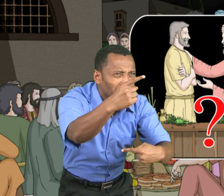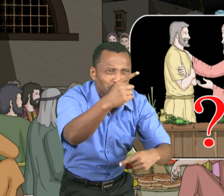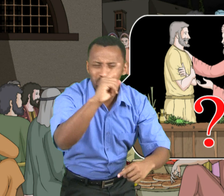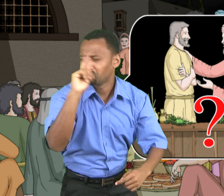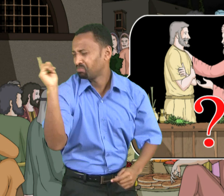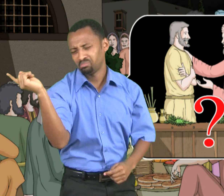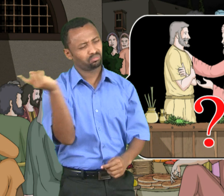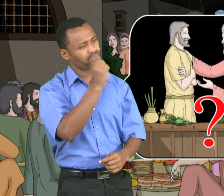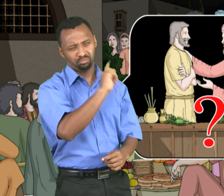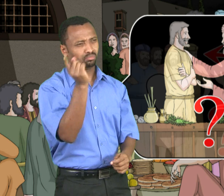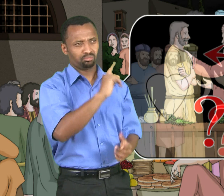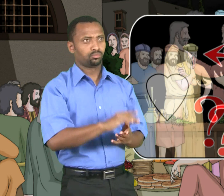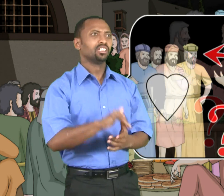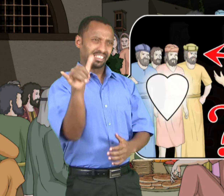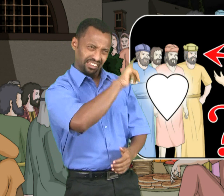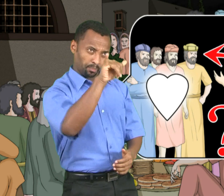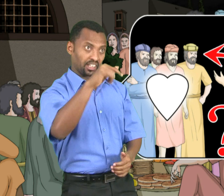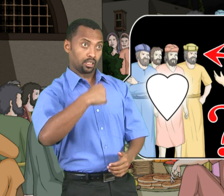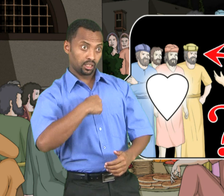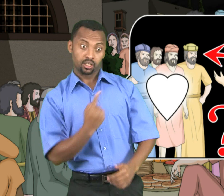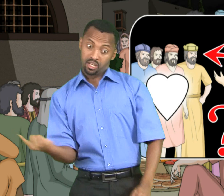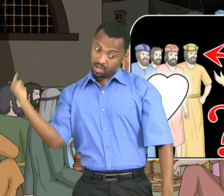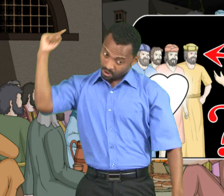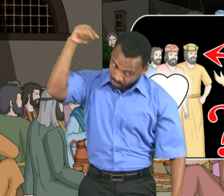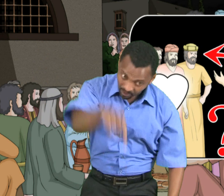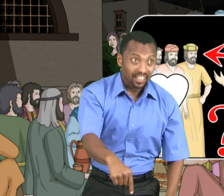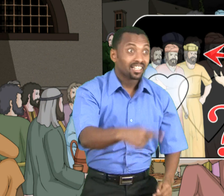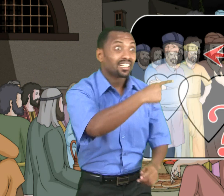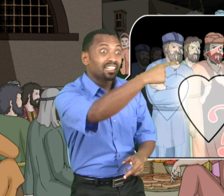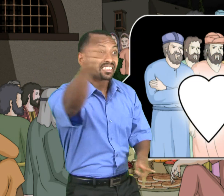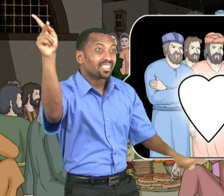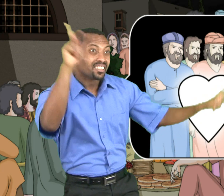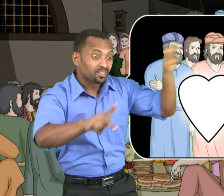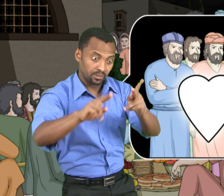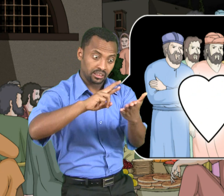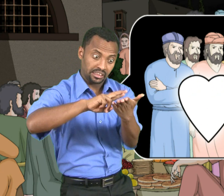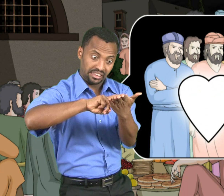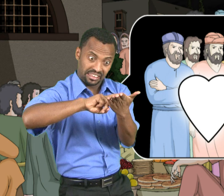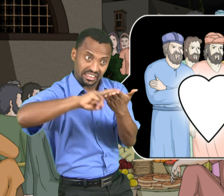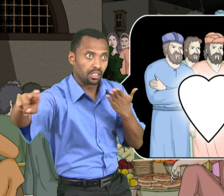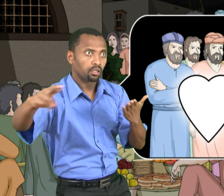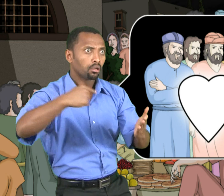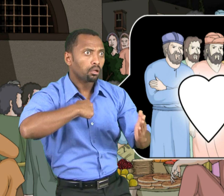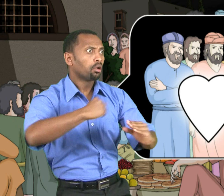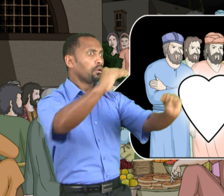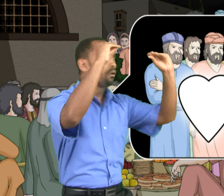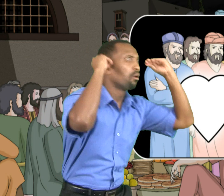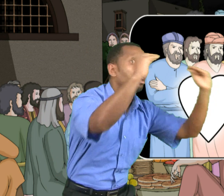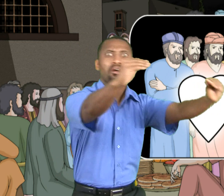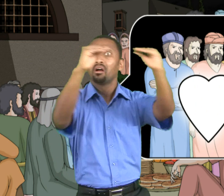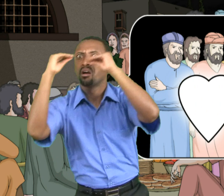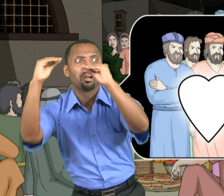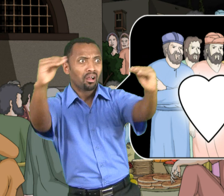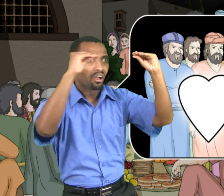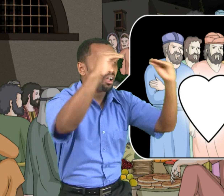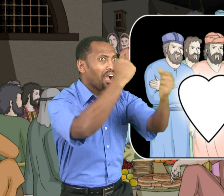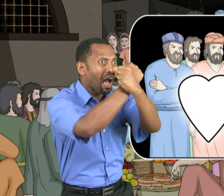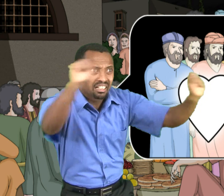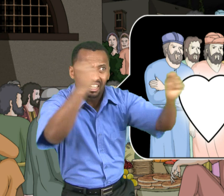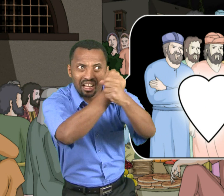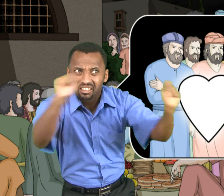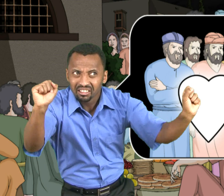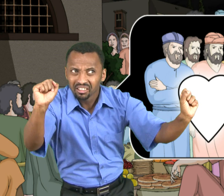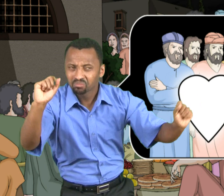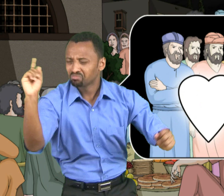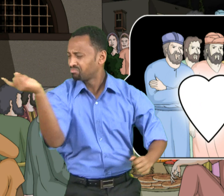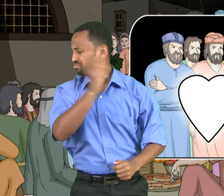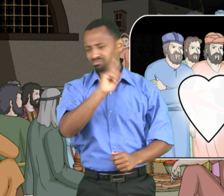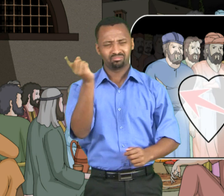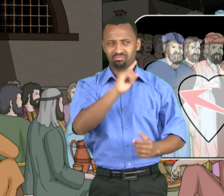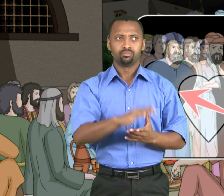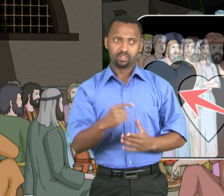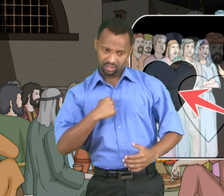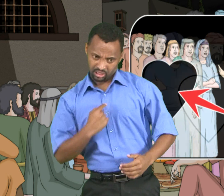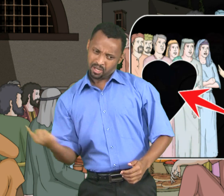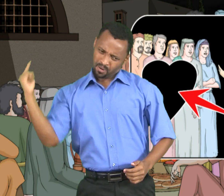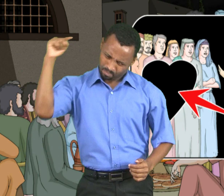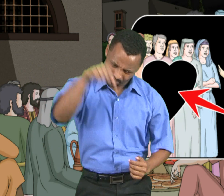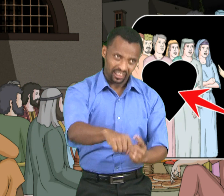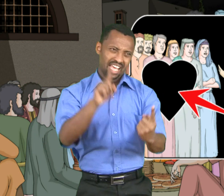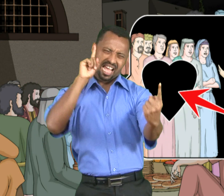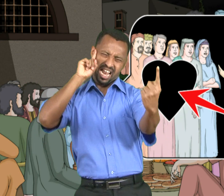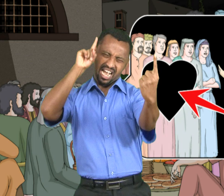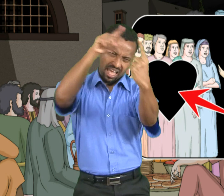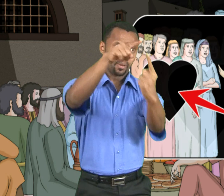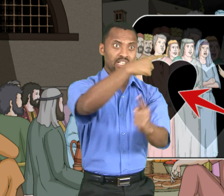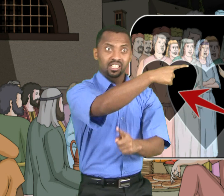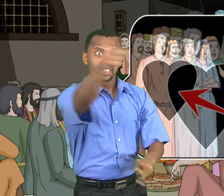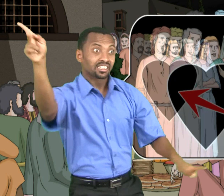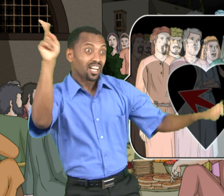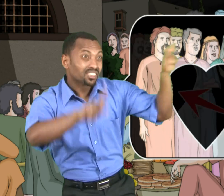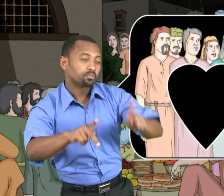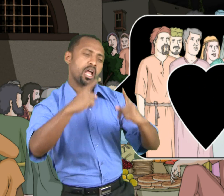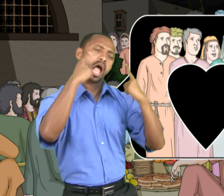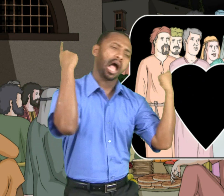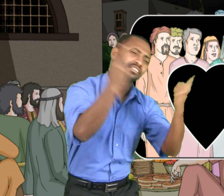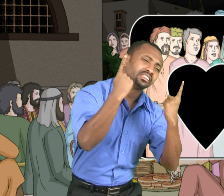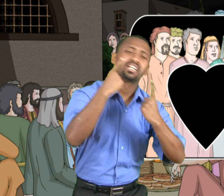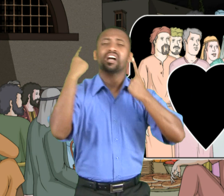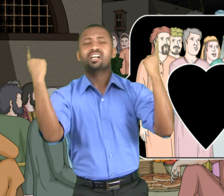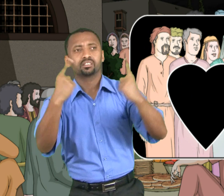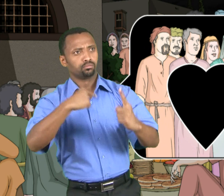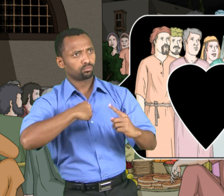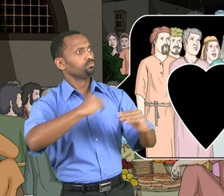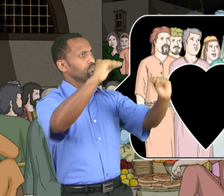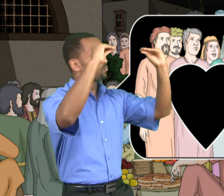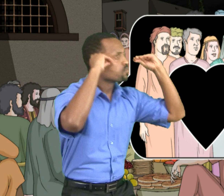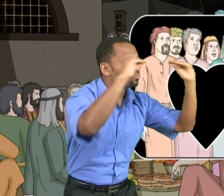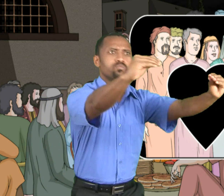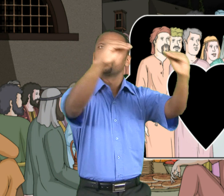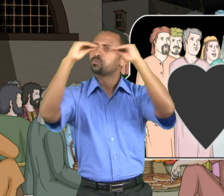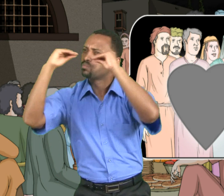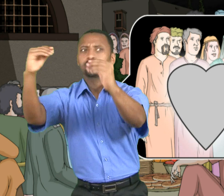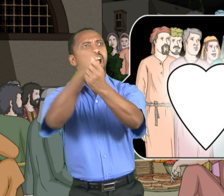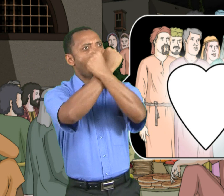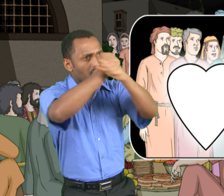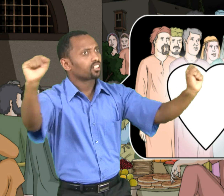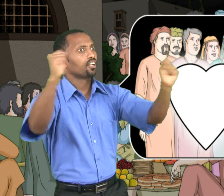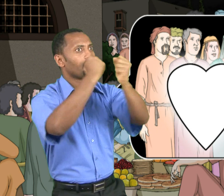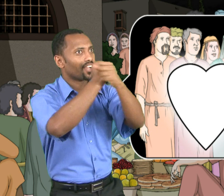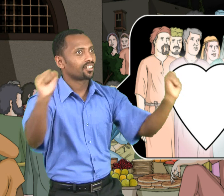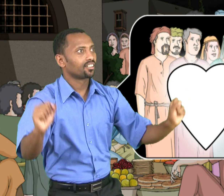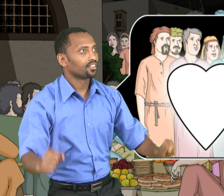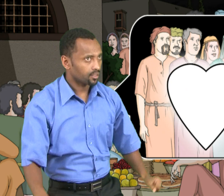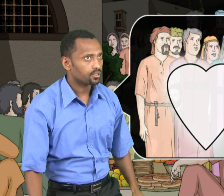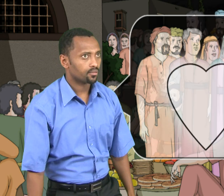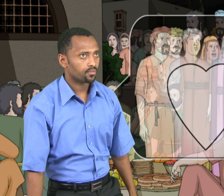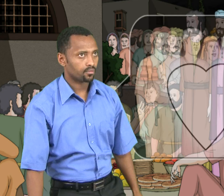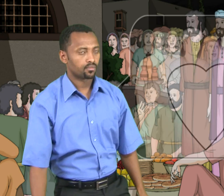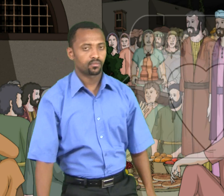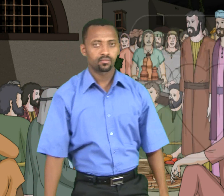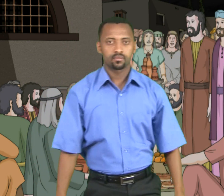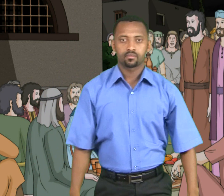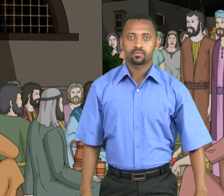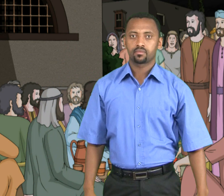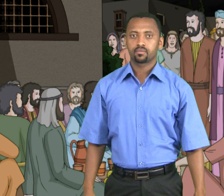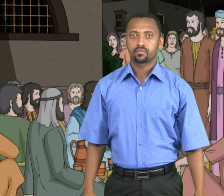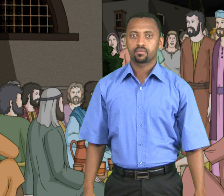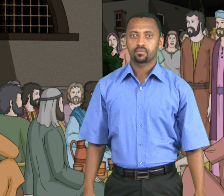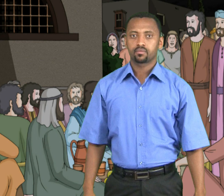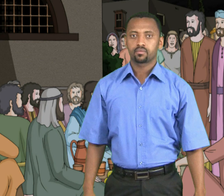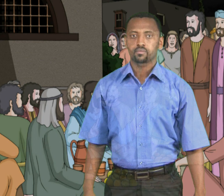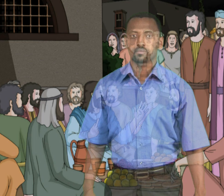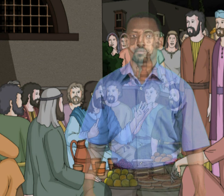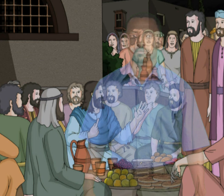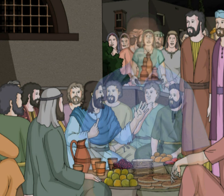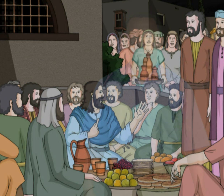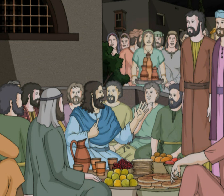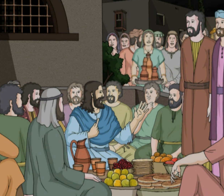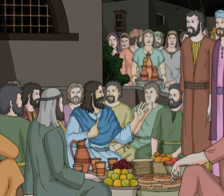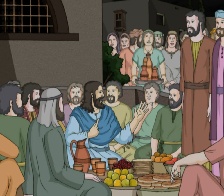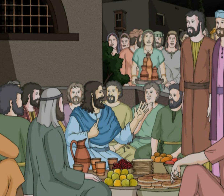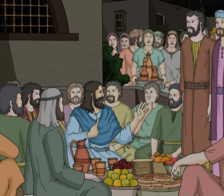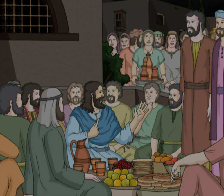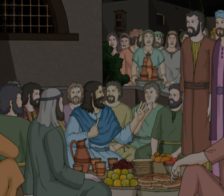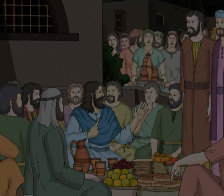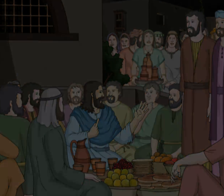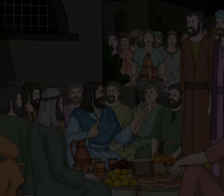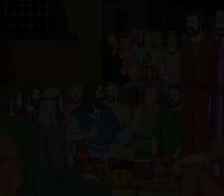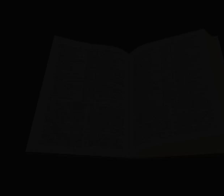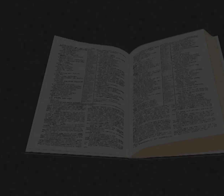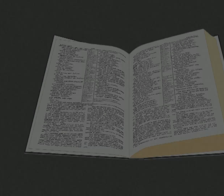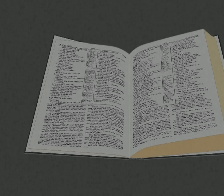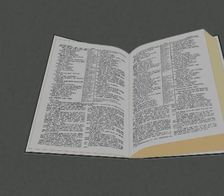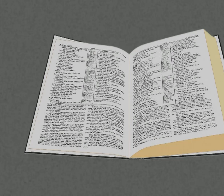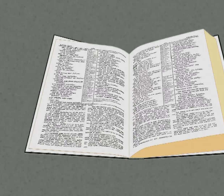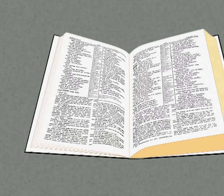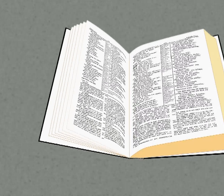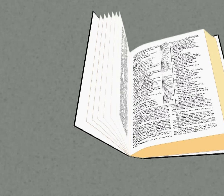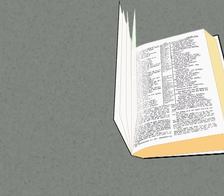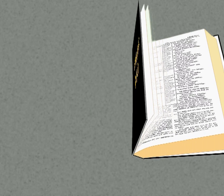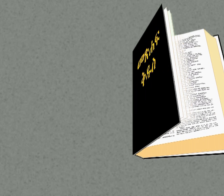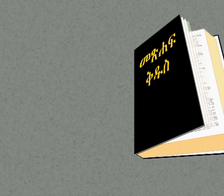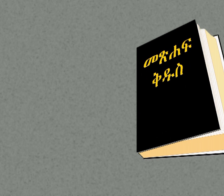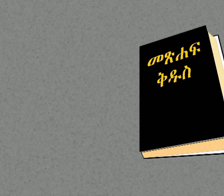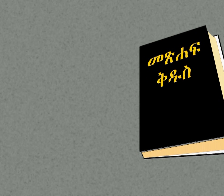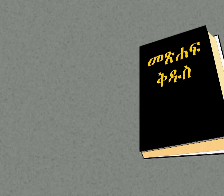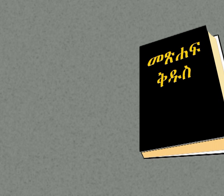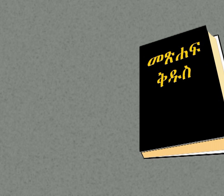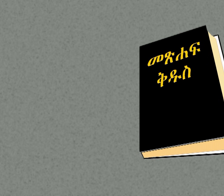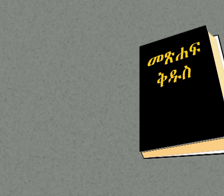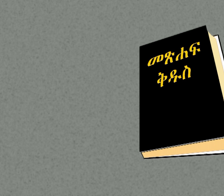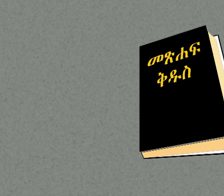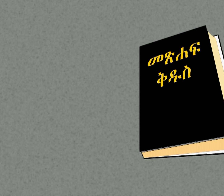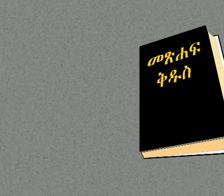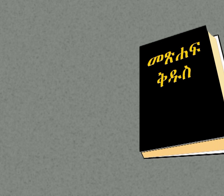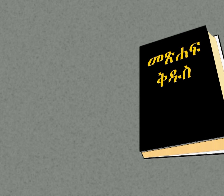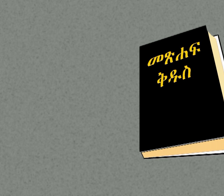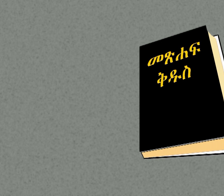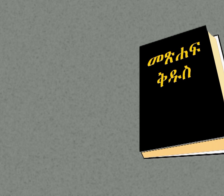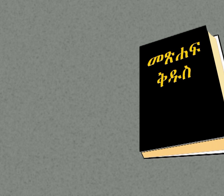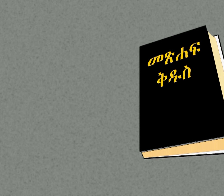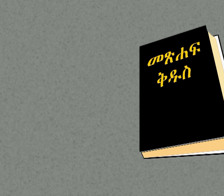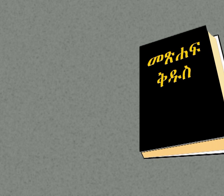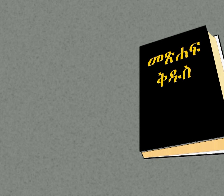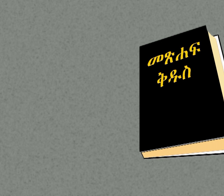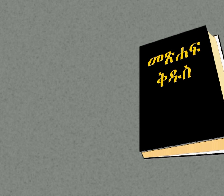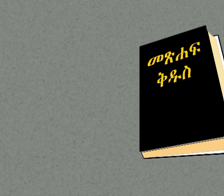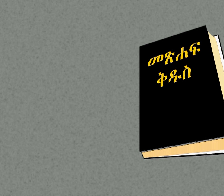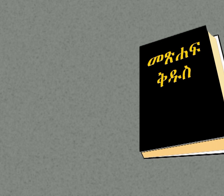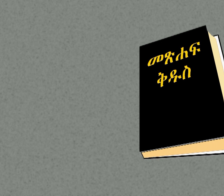I have not come to call the righteous, but sinners.”